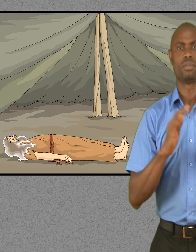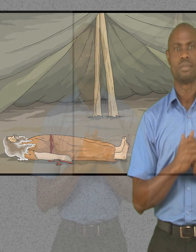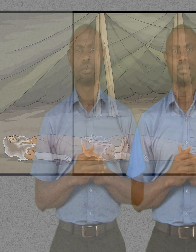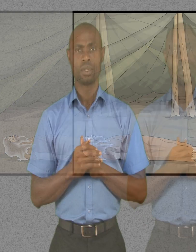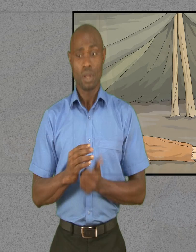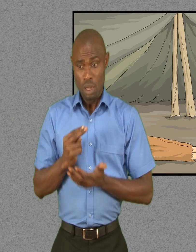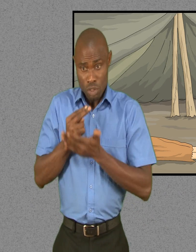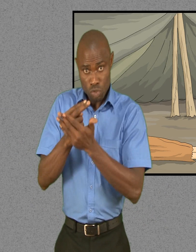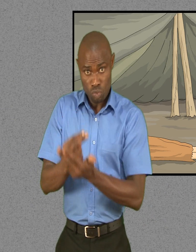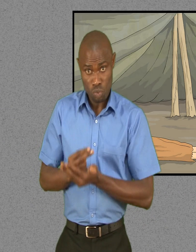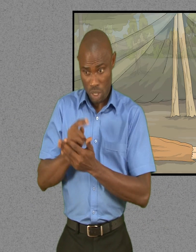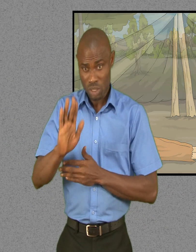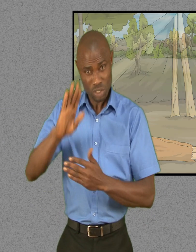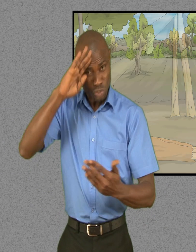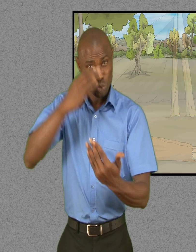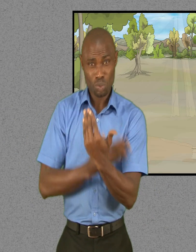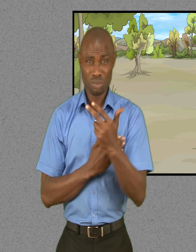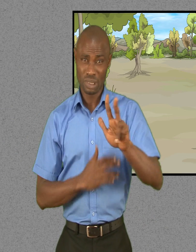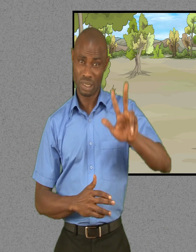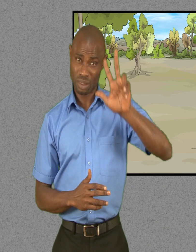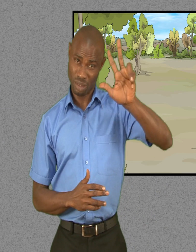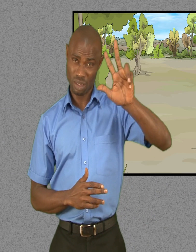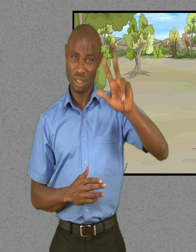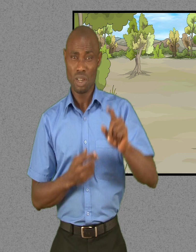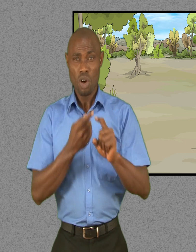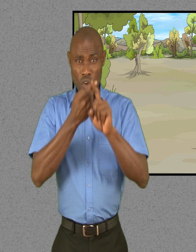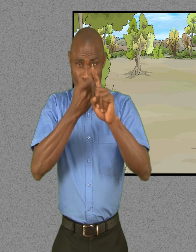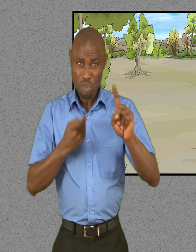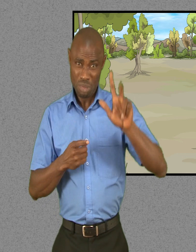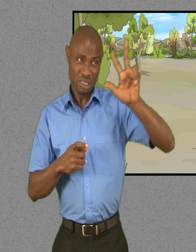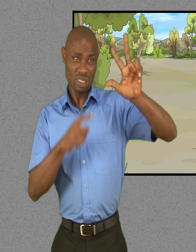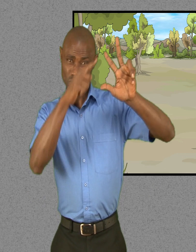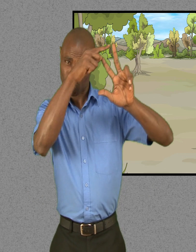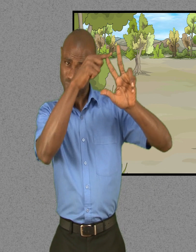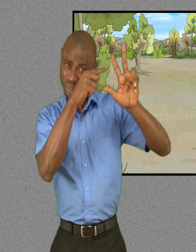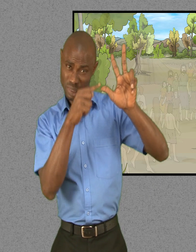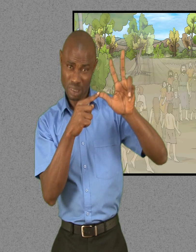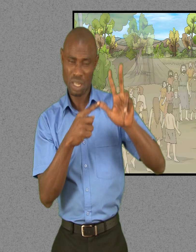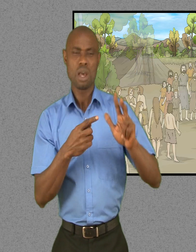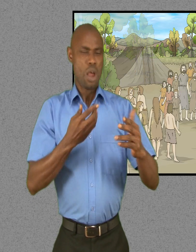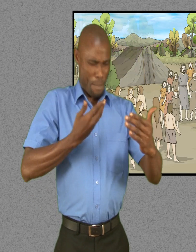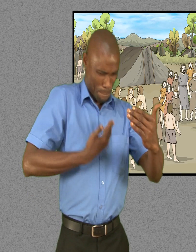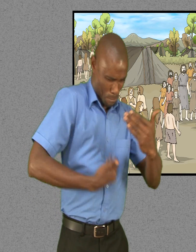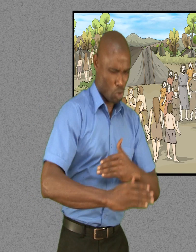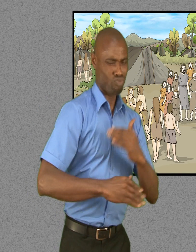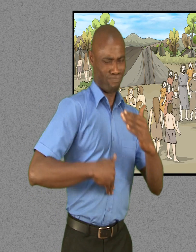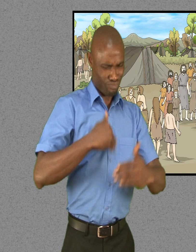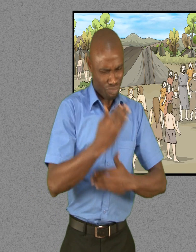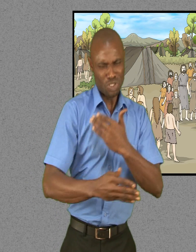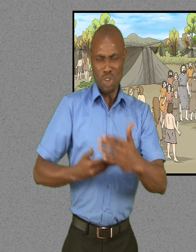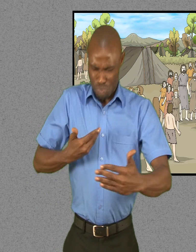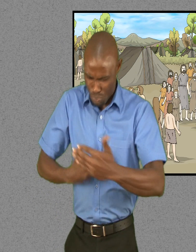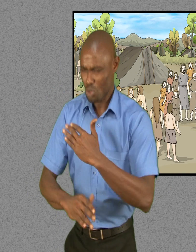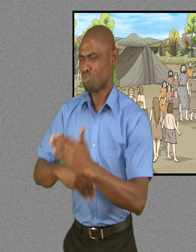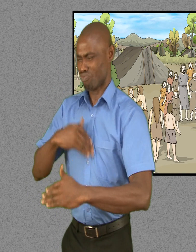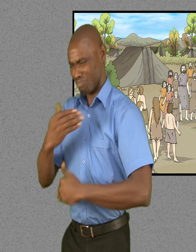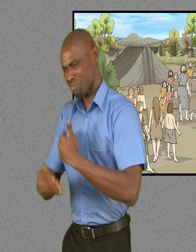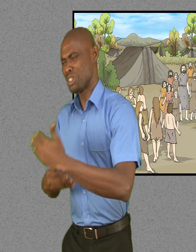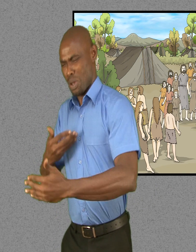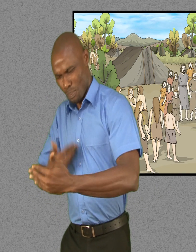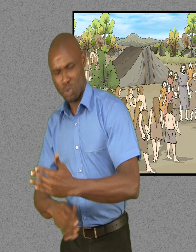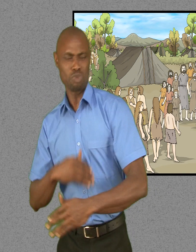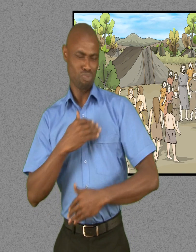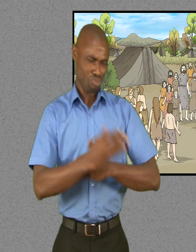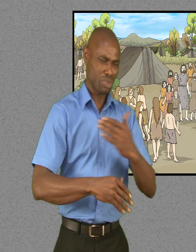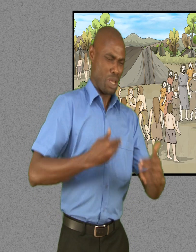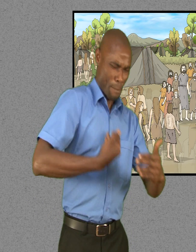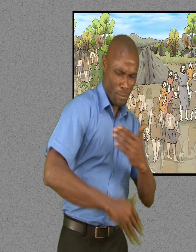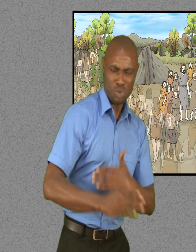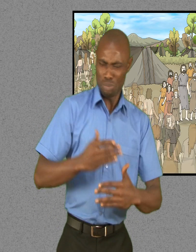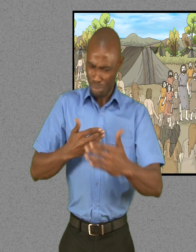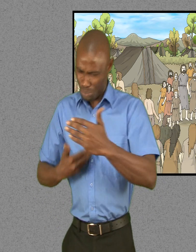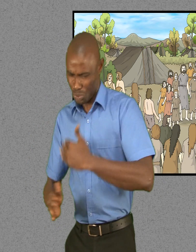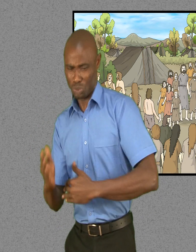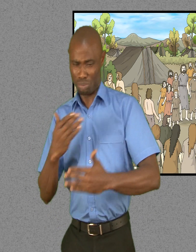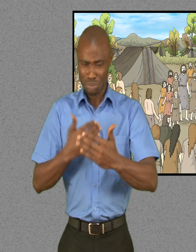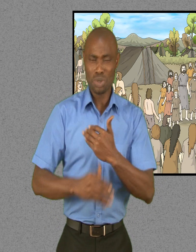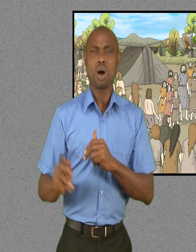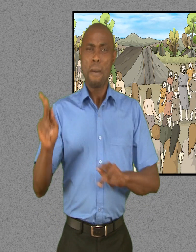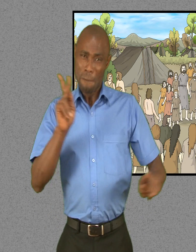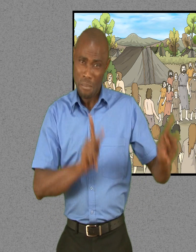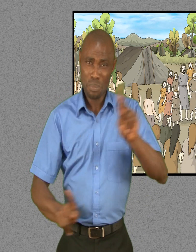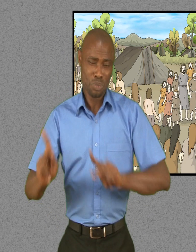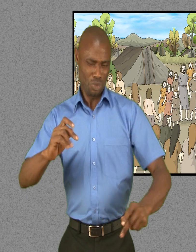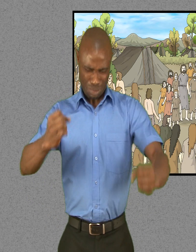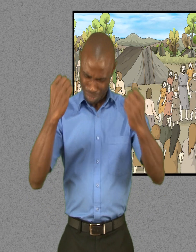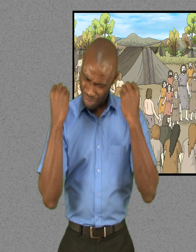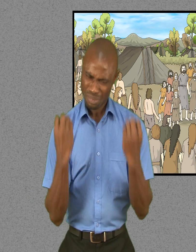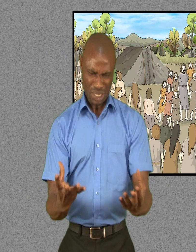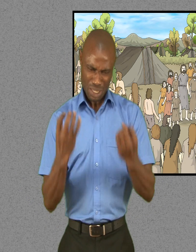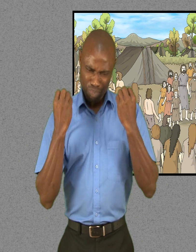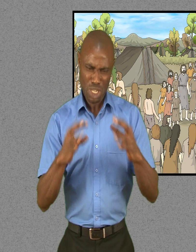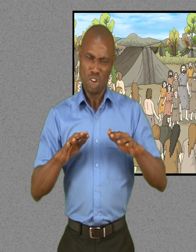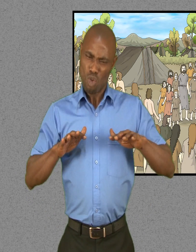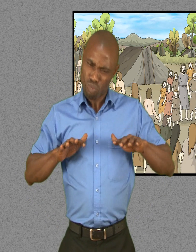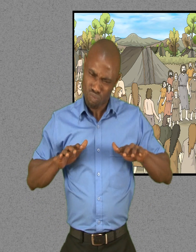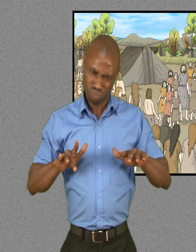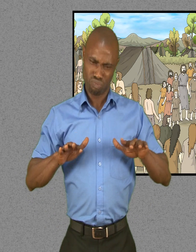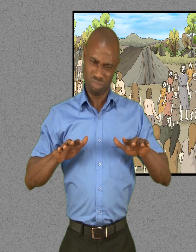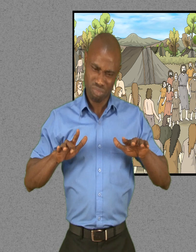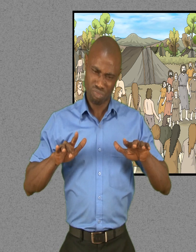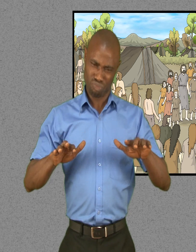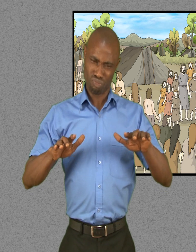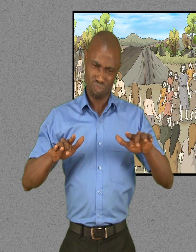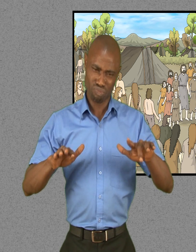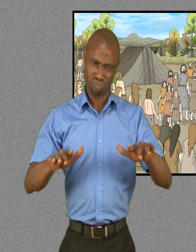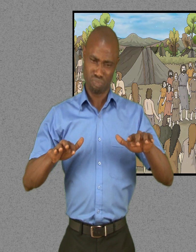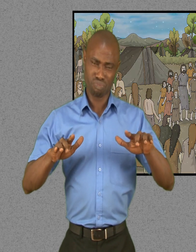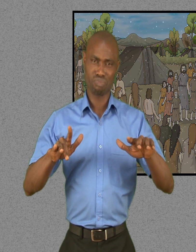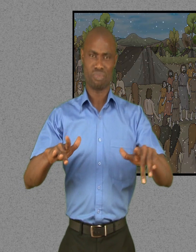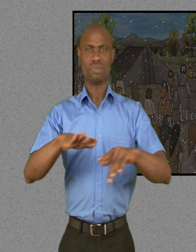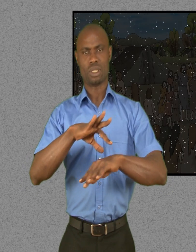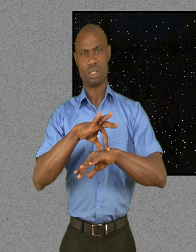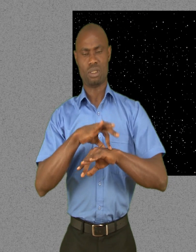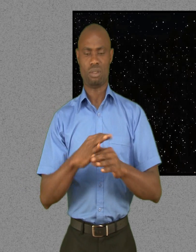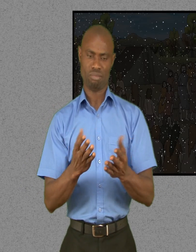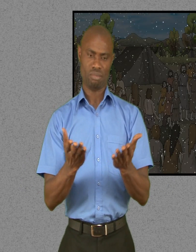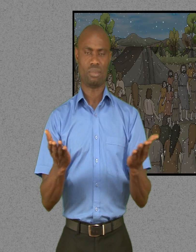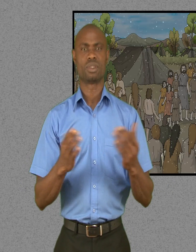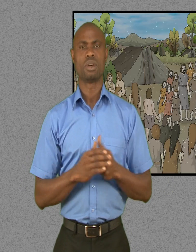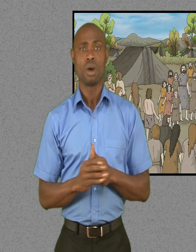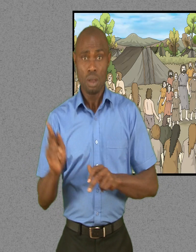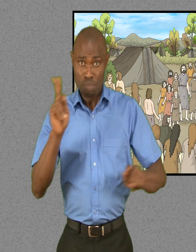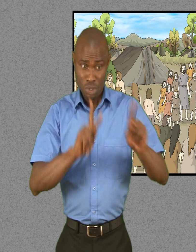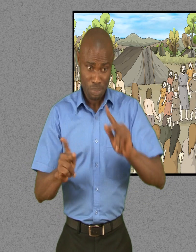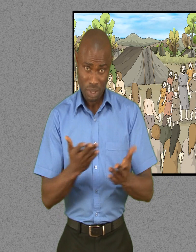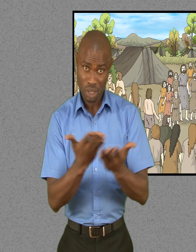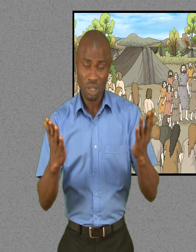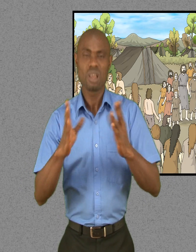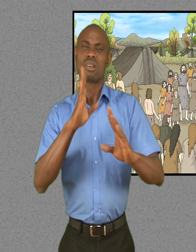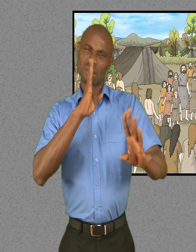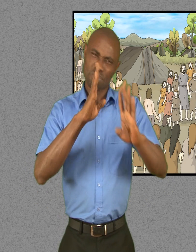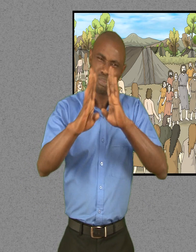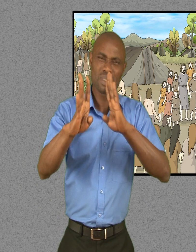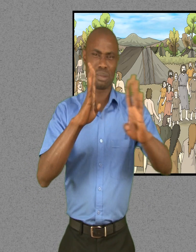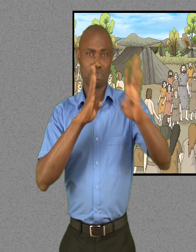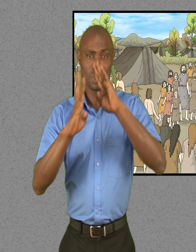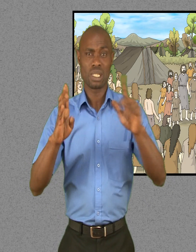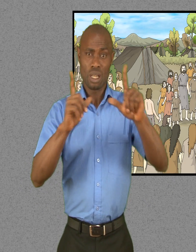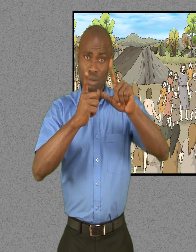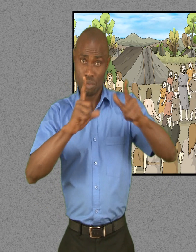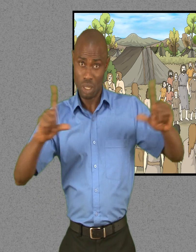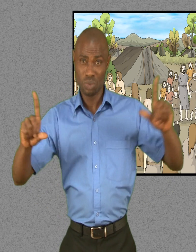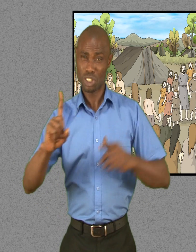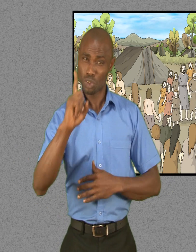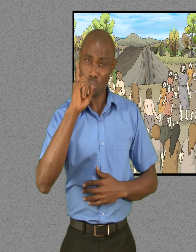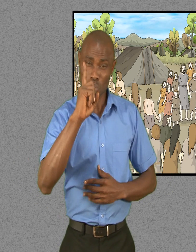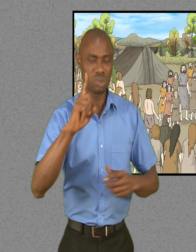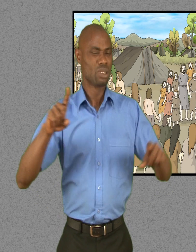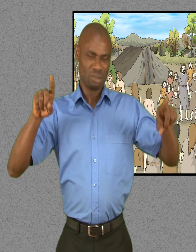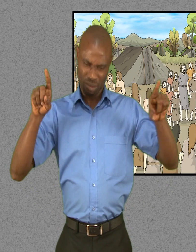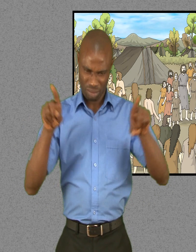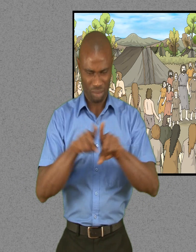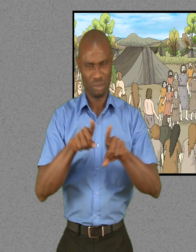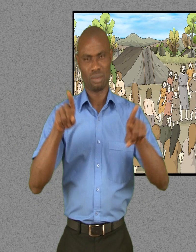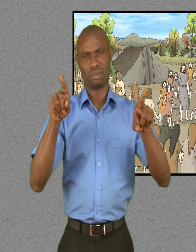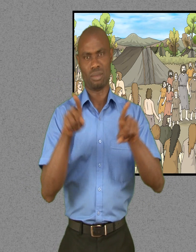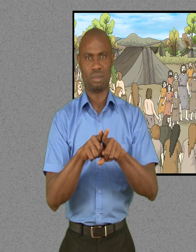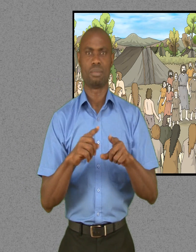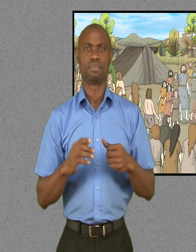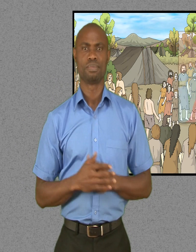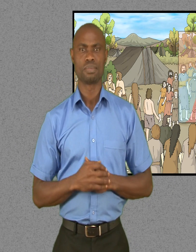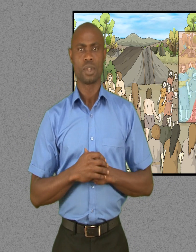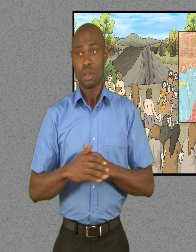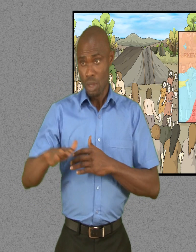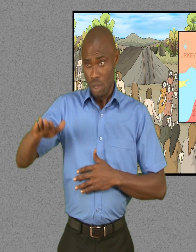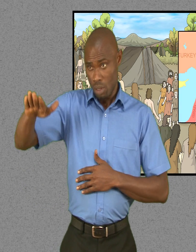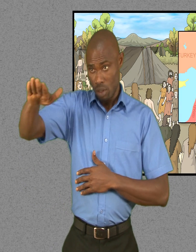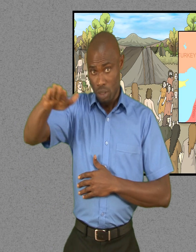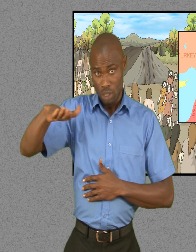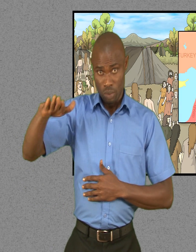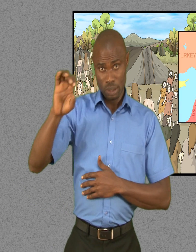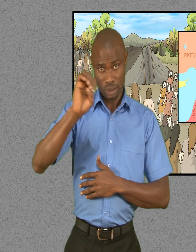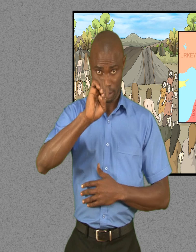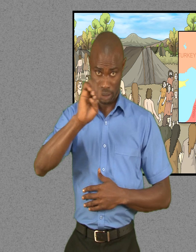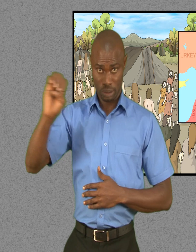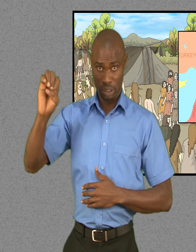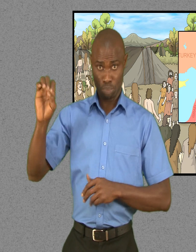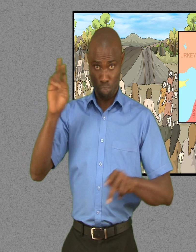All these are the clans of Noah’s sons, according to their generations and nations. From these the nations of the earth spread out after the flood. Now the whole world had one language and a common form of speech.